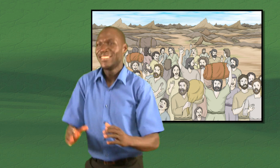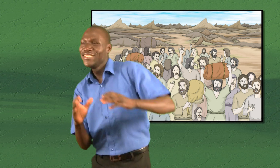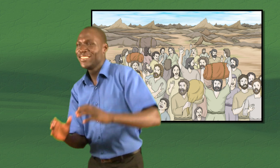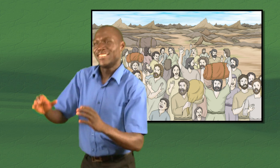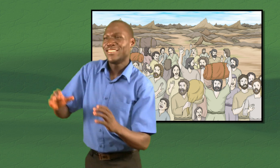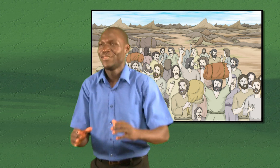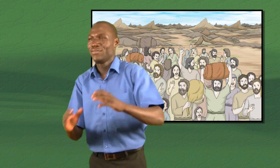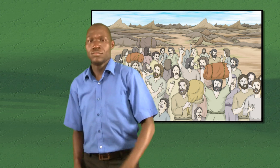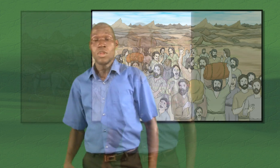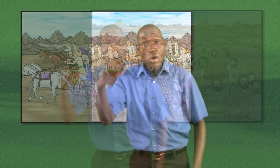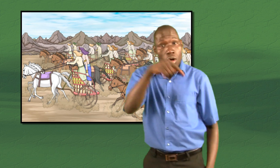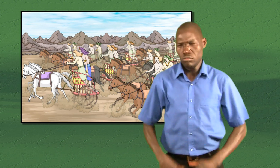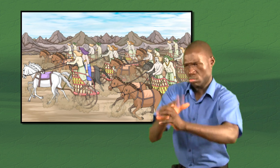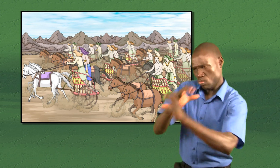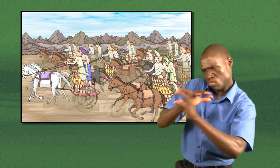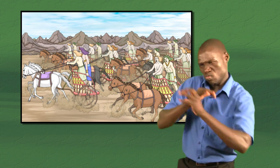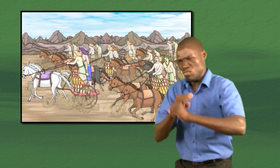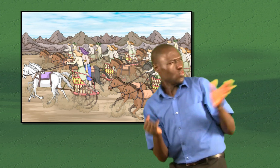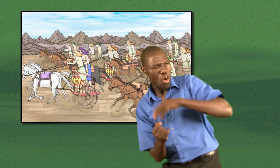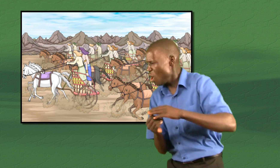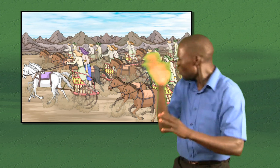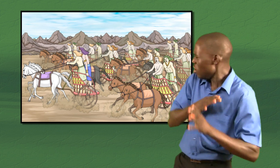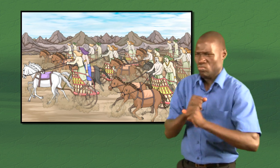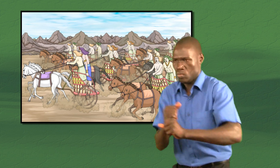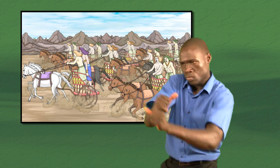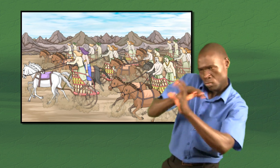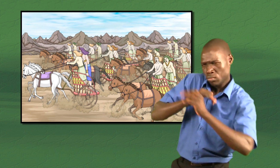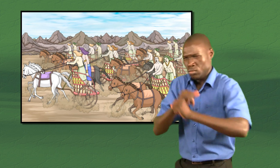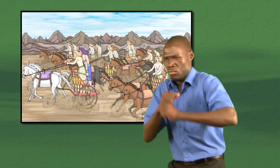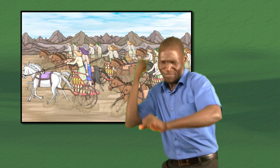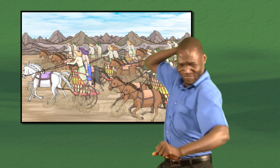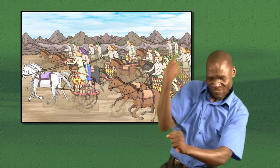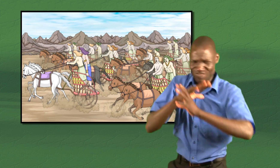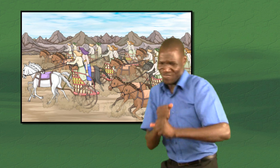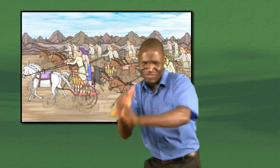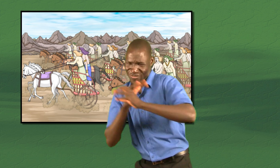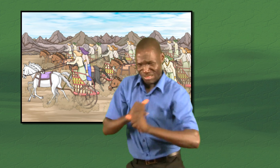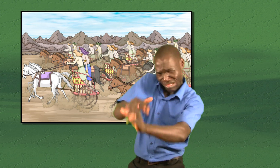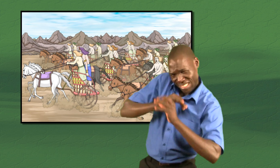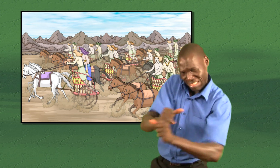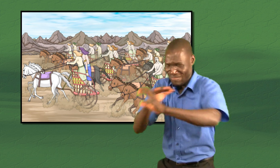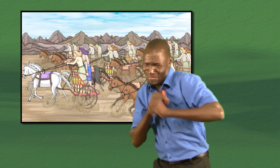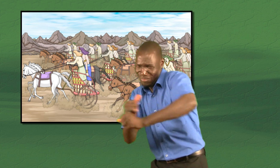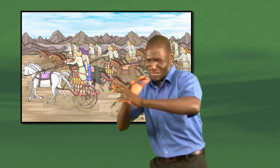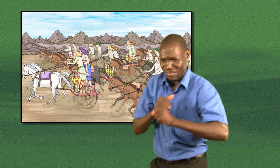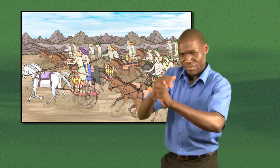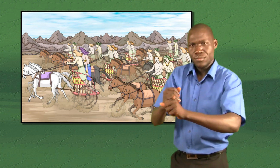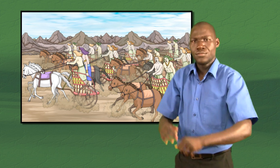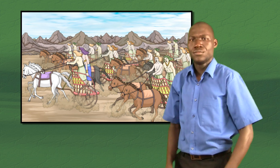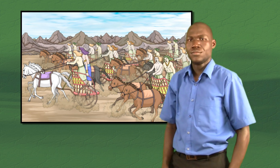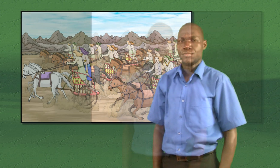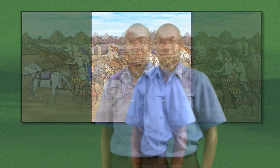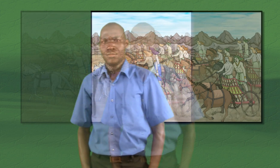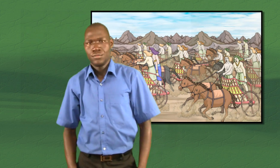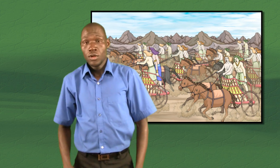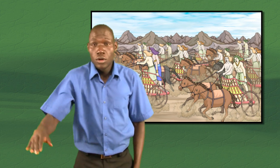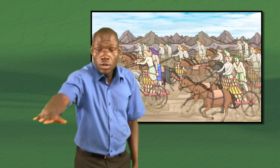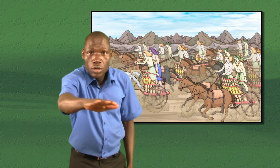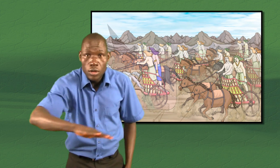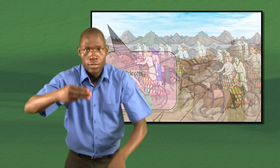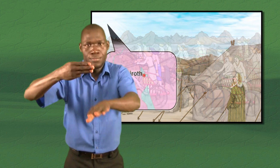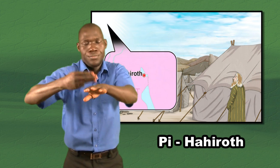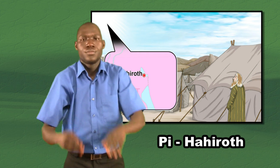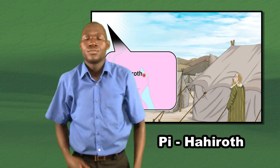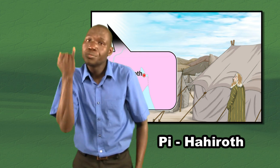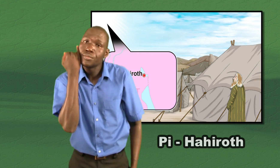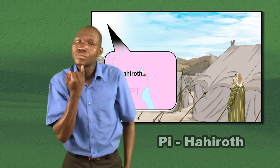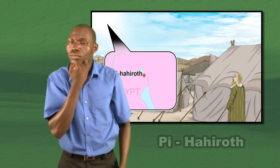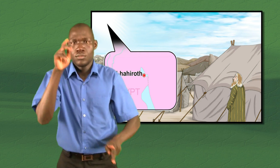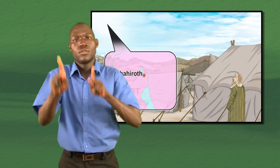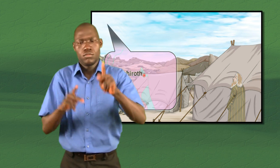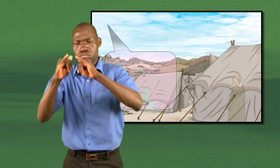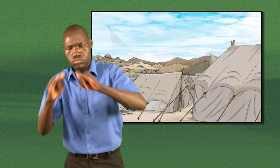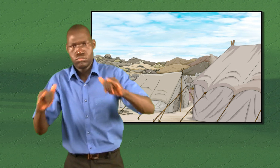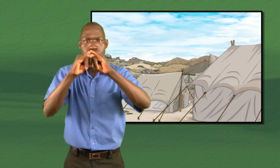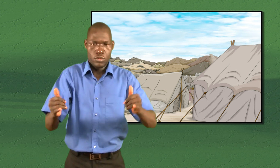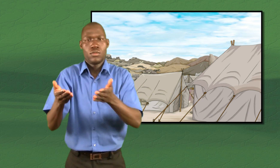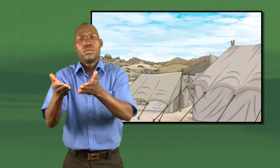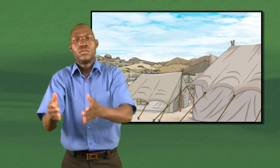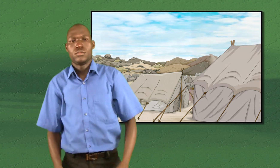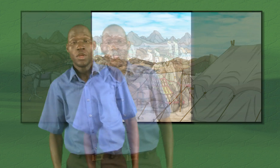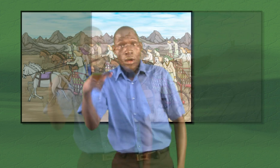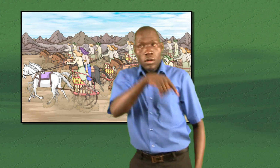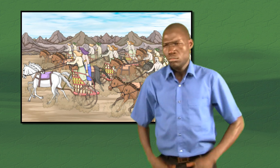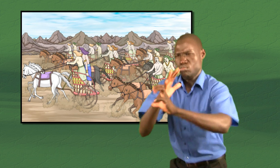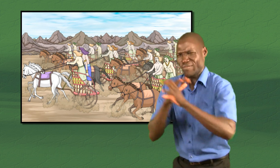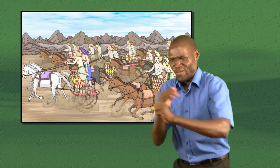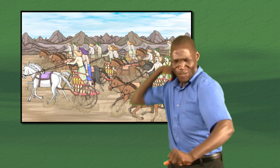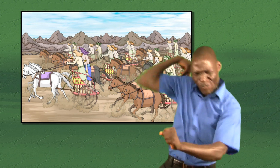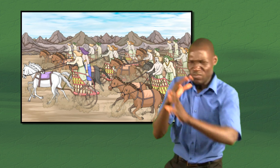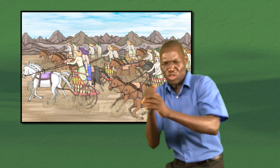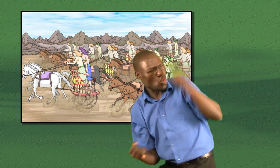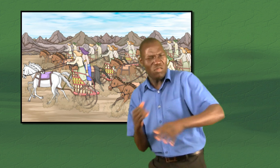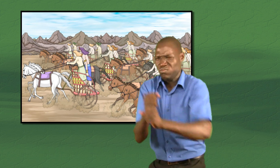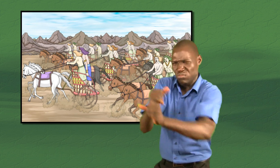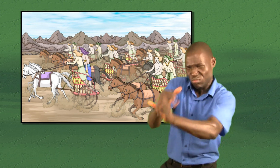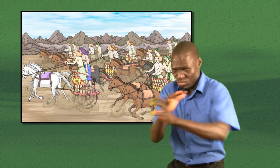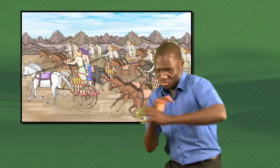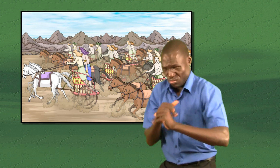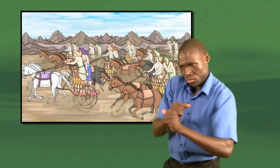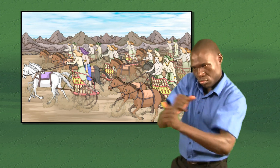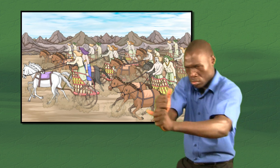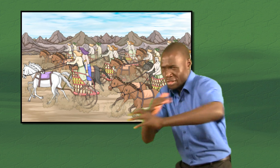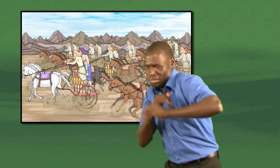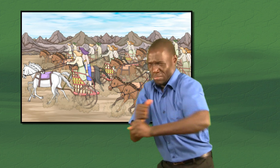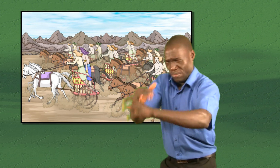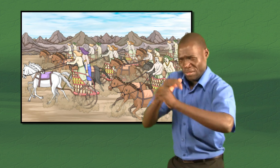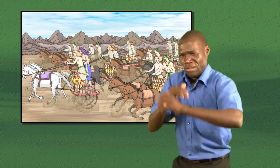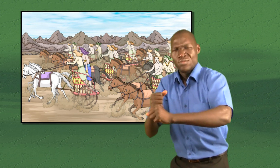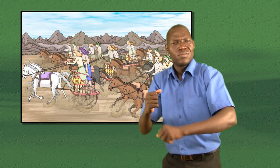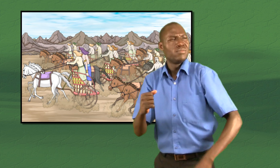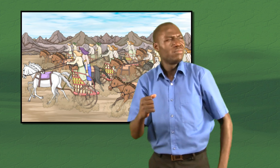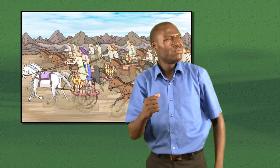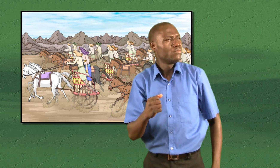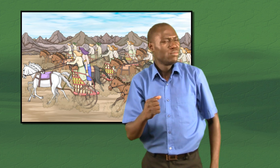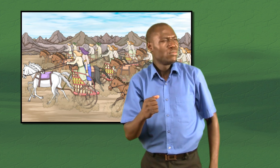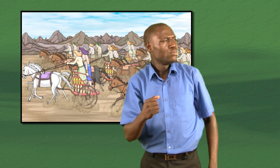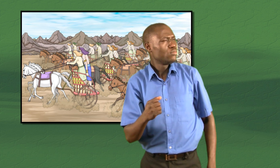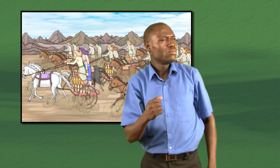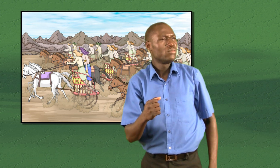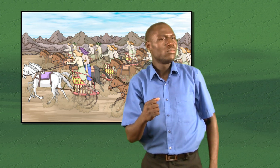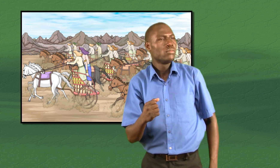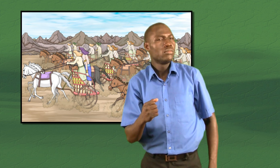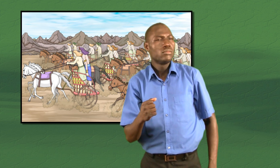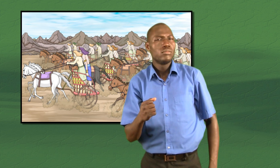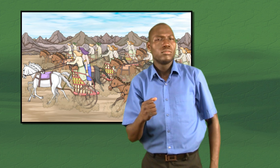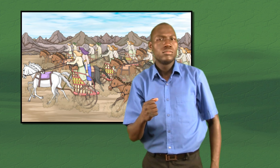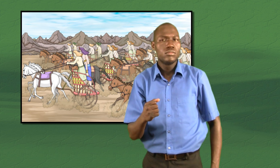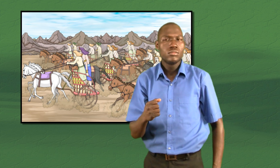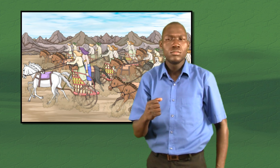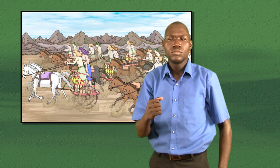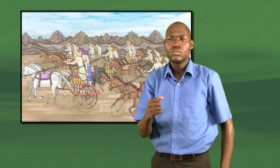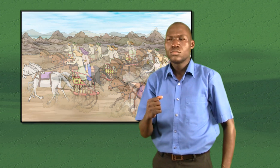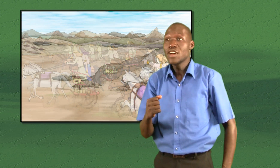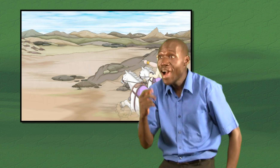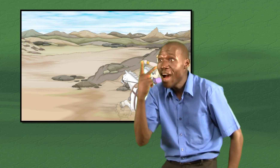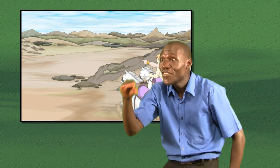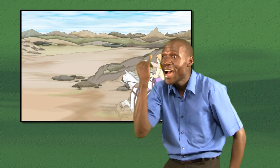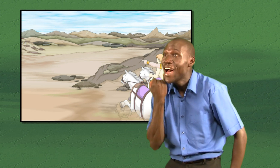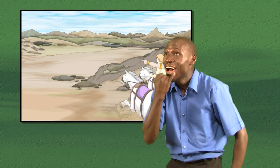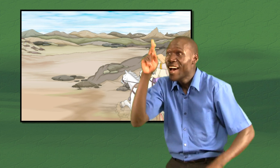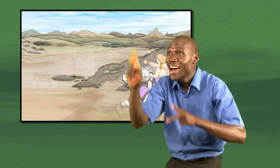The Egyptians—all Pharaoh’s horses and chariots, horsemen and troops—pursued the Israelites and overtook them as they camped by the sea near Pi-hahiroth, opposite Baal-zephon.